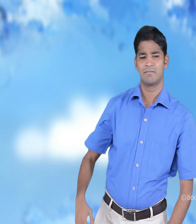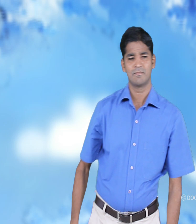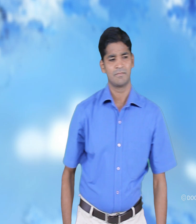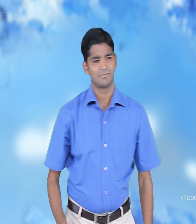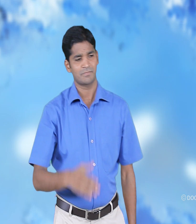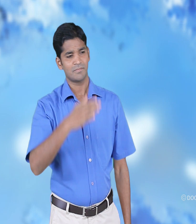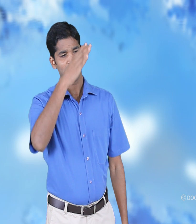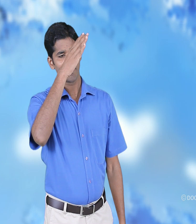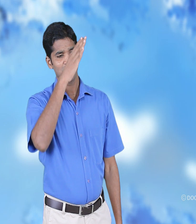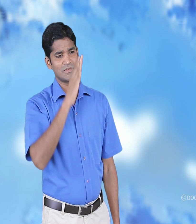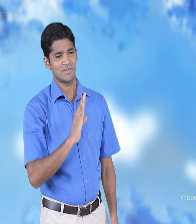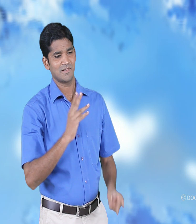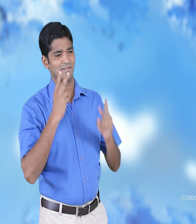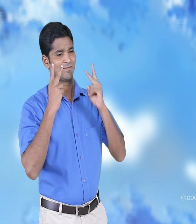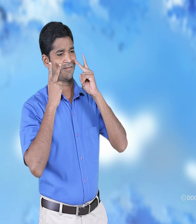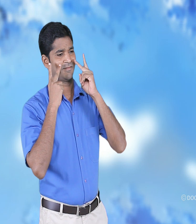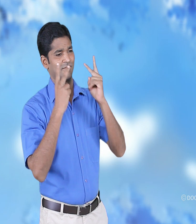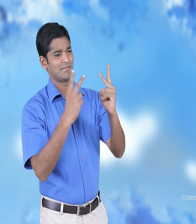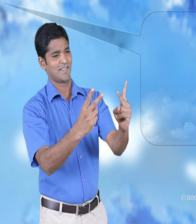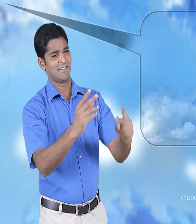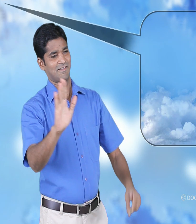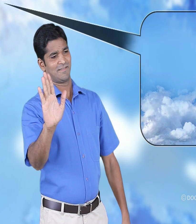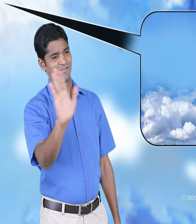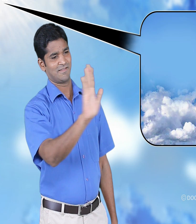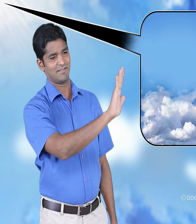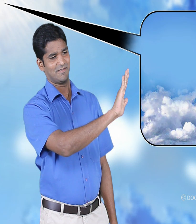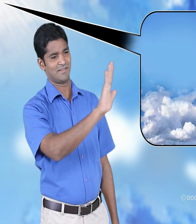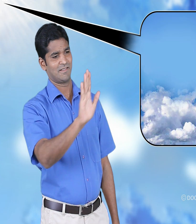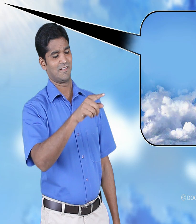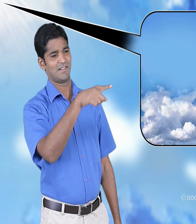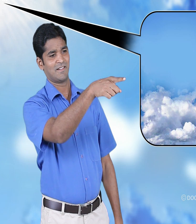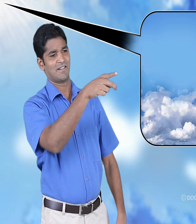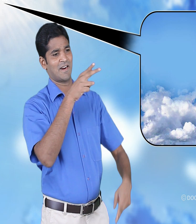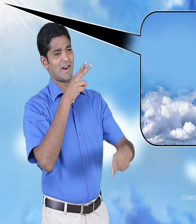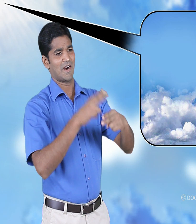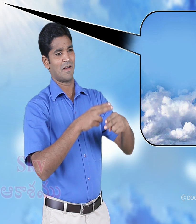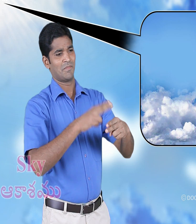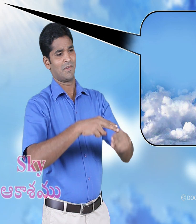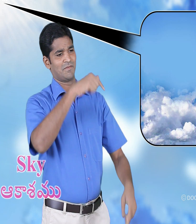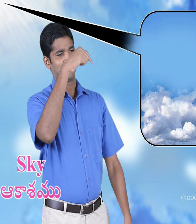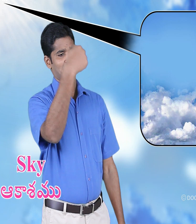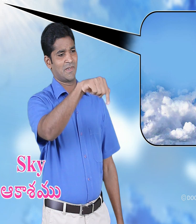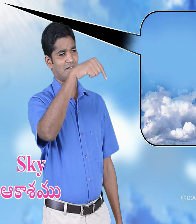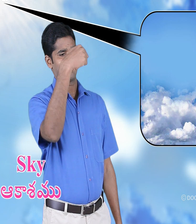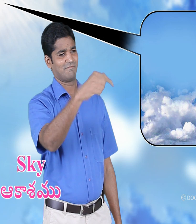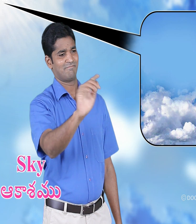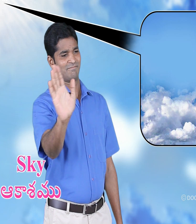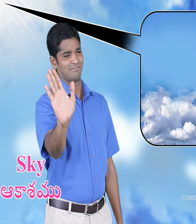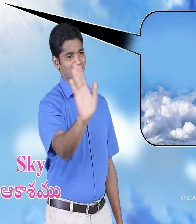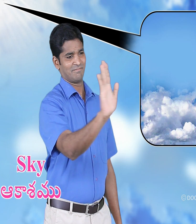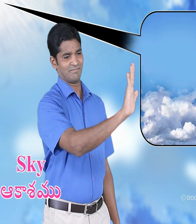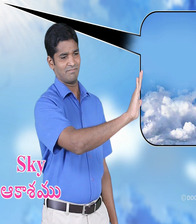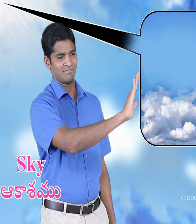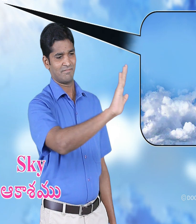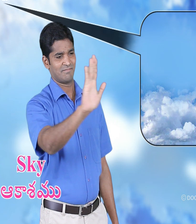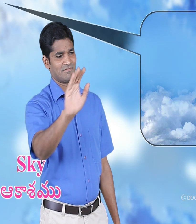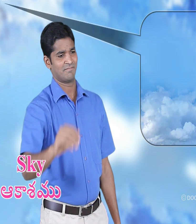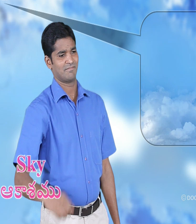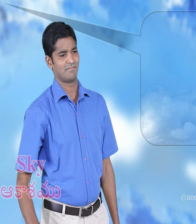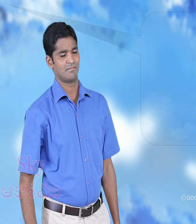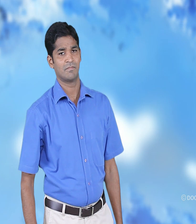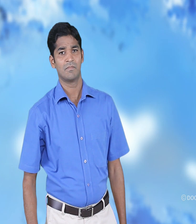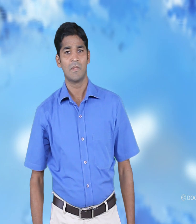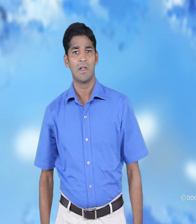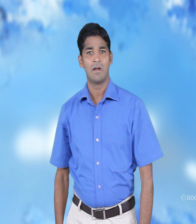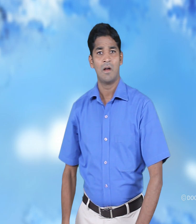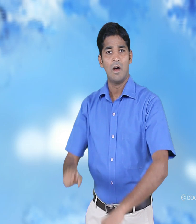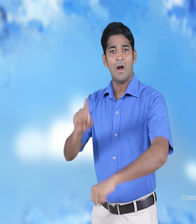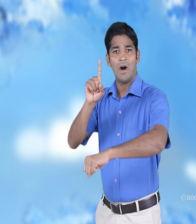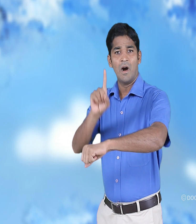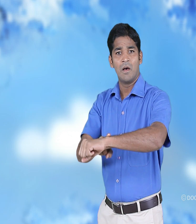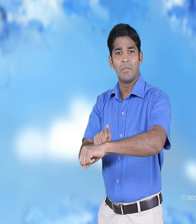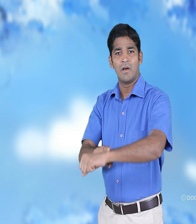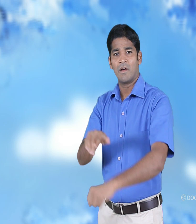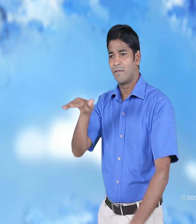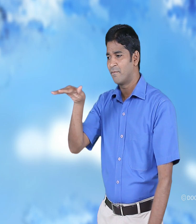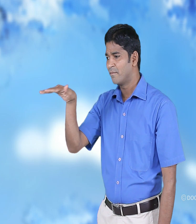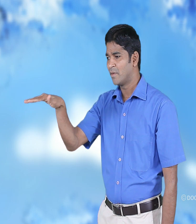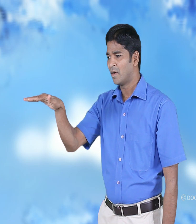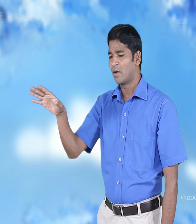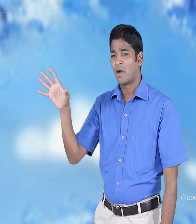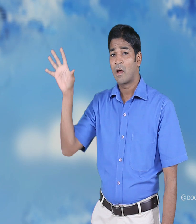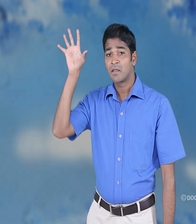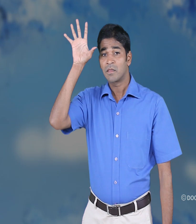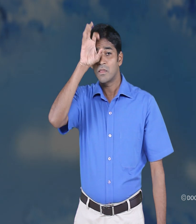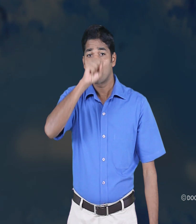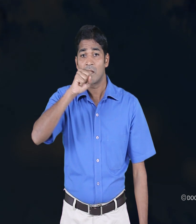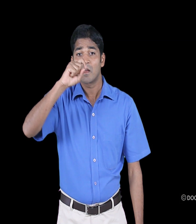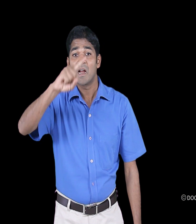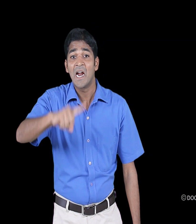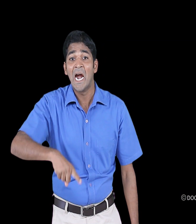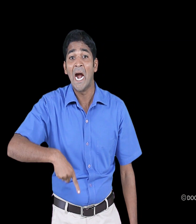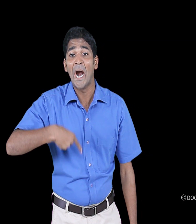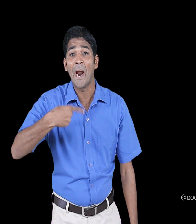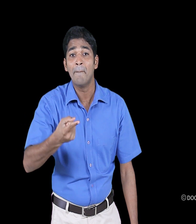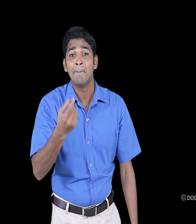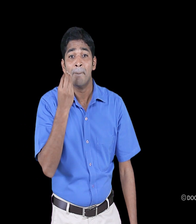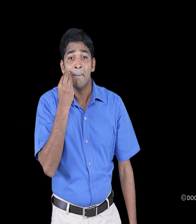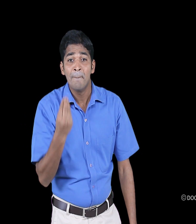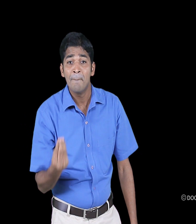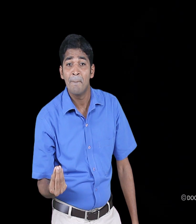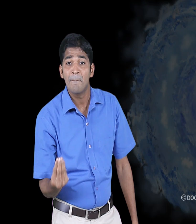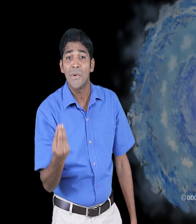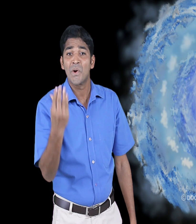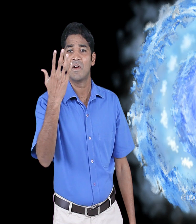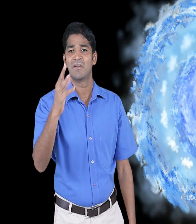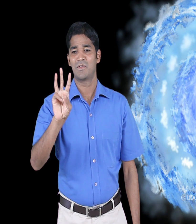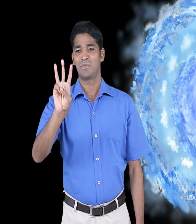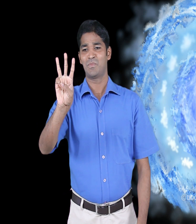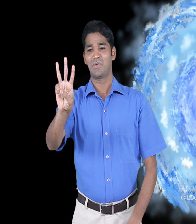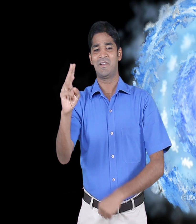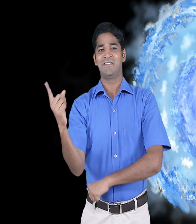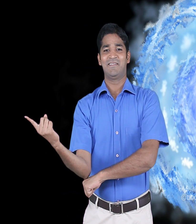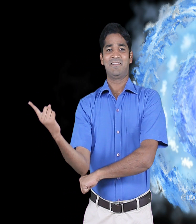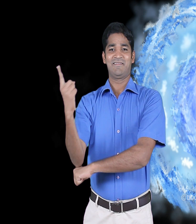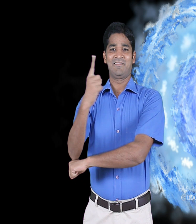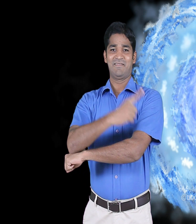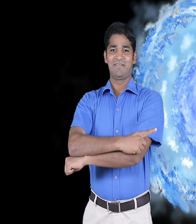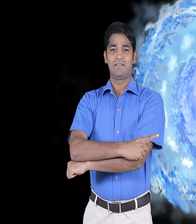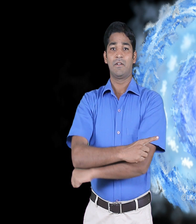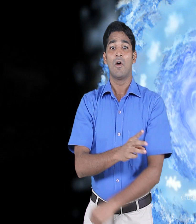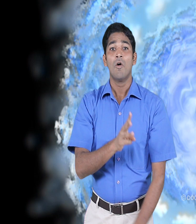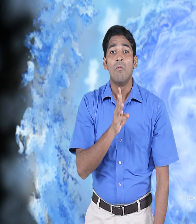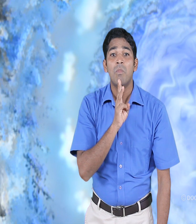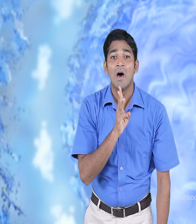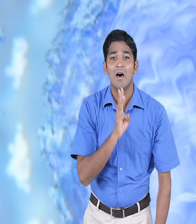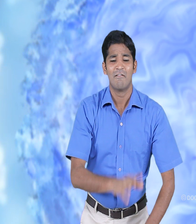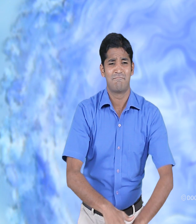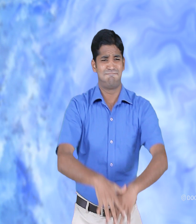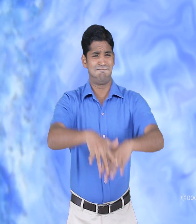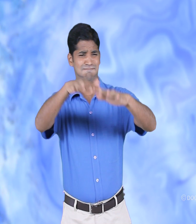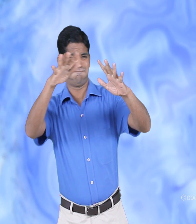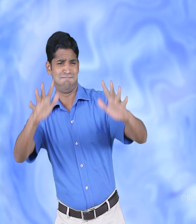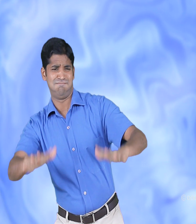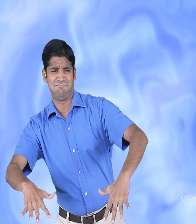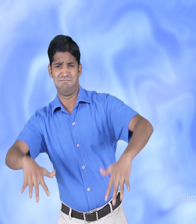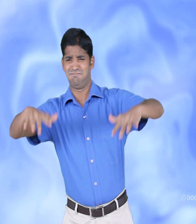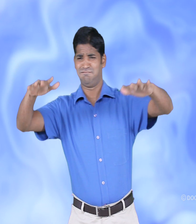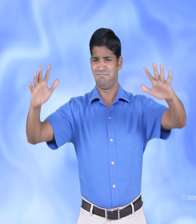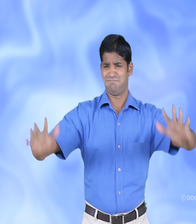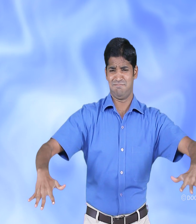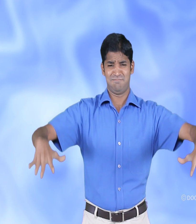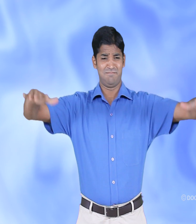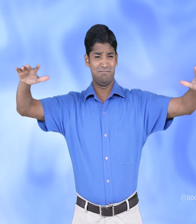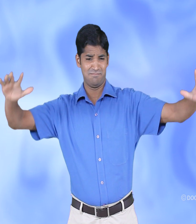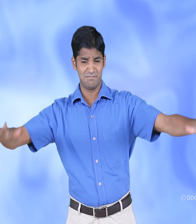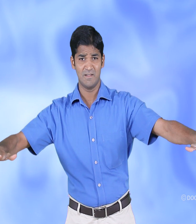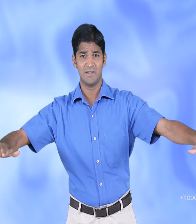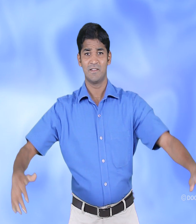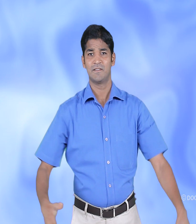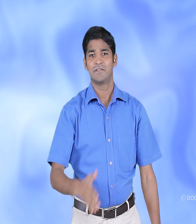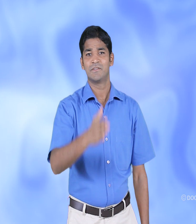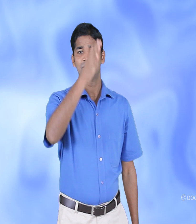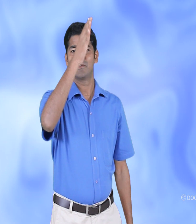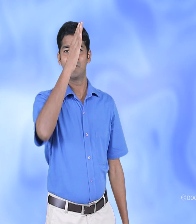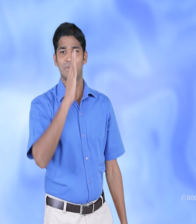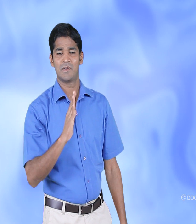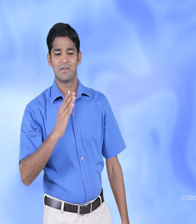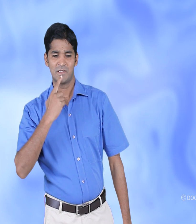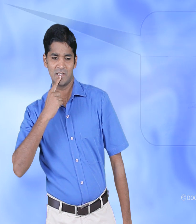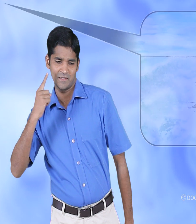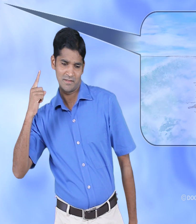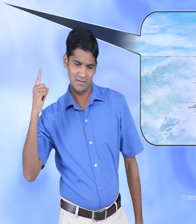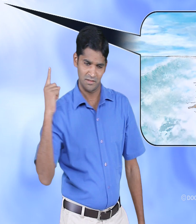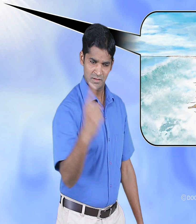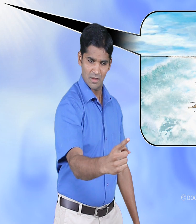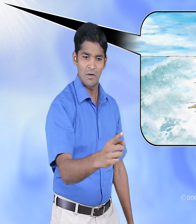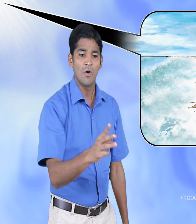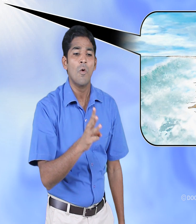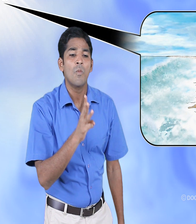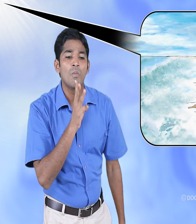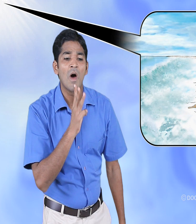God called the expanse “sky.” And there was evening, and there was morning—the second day.